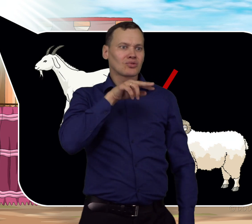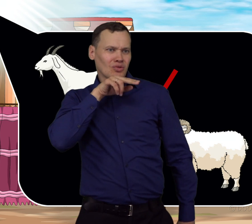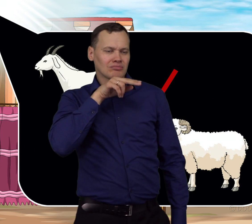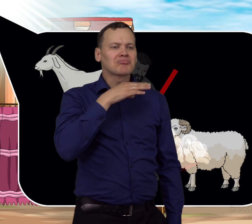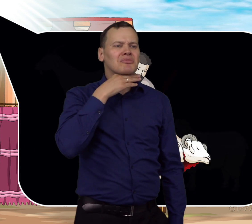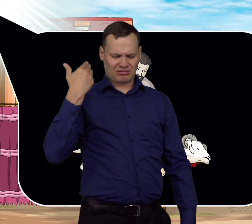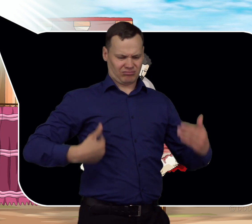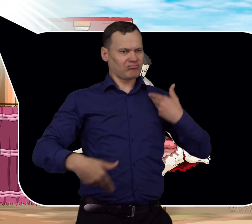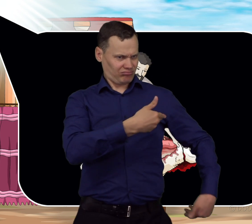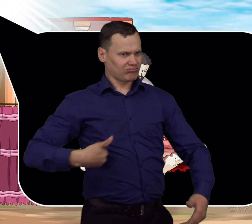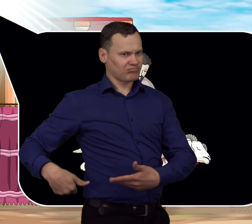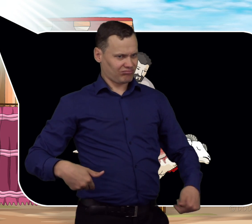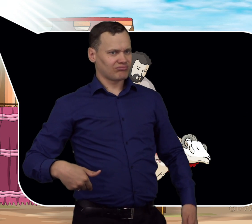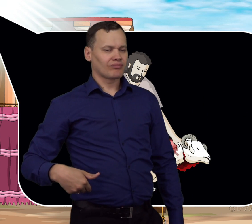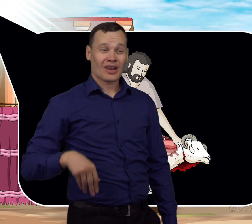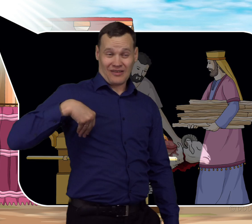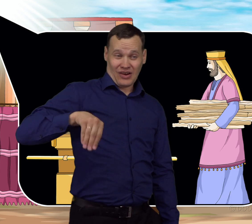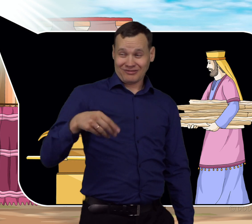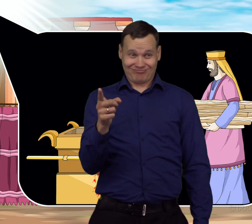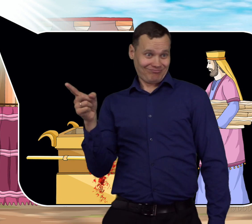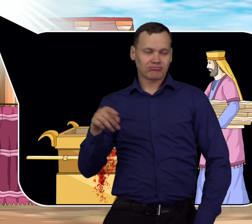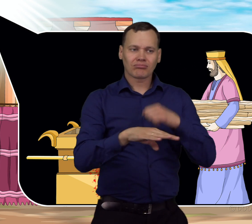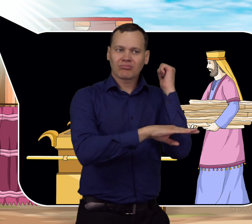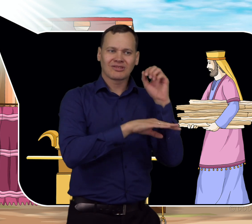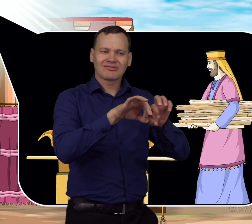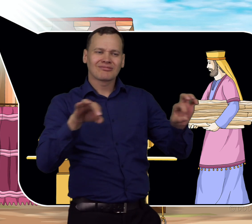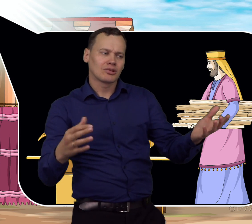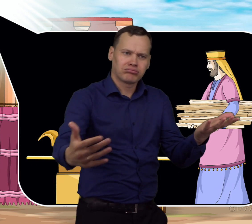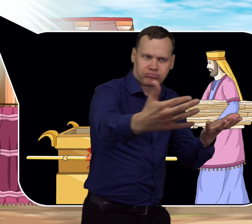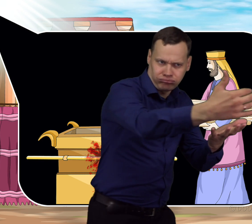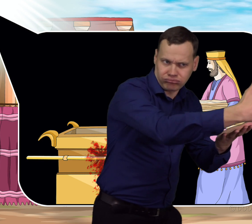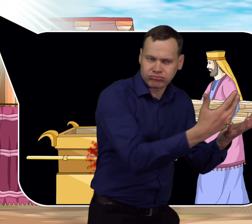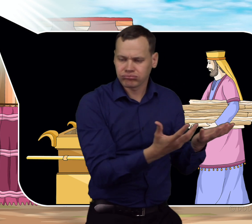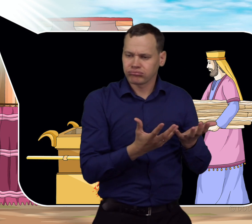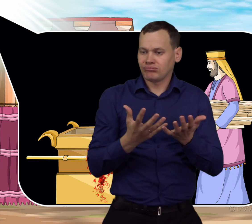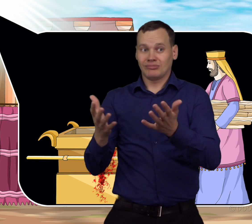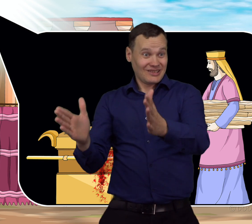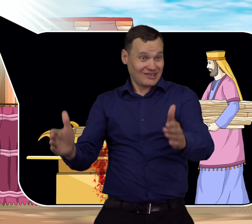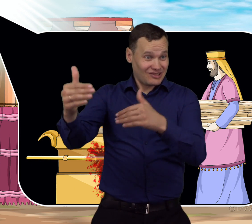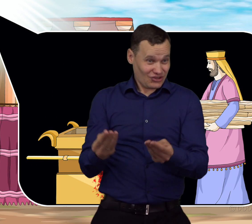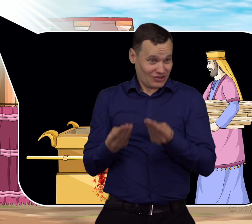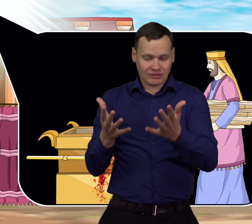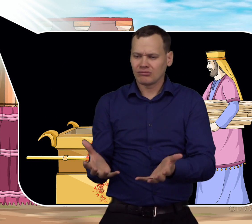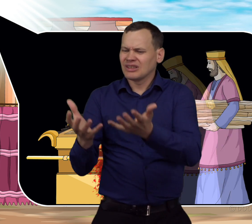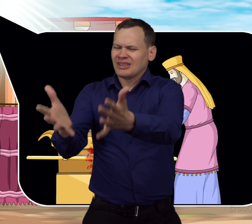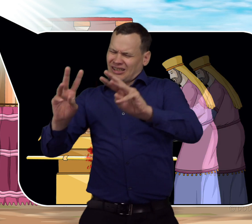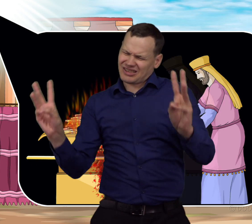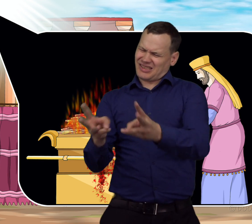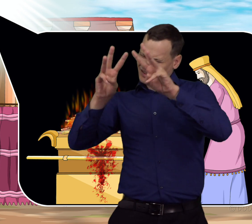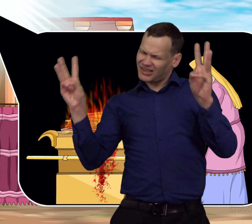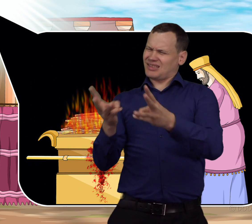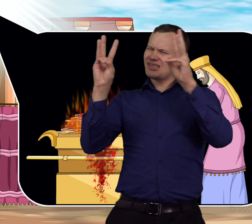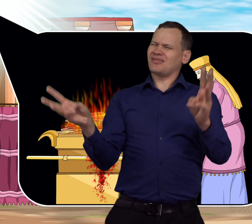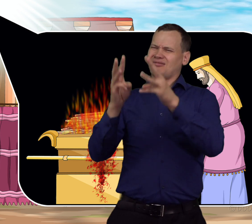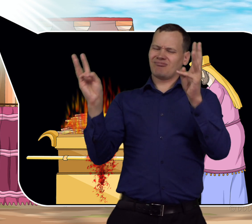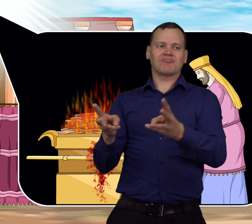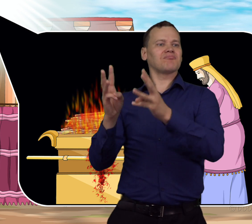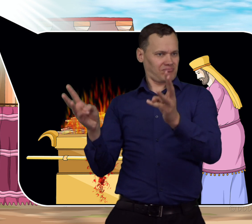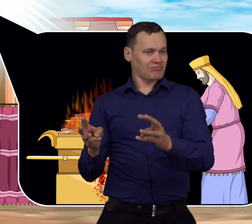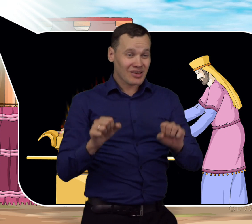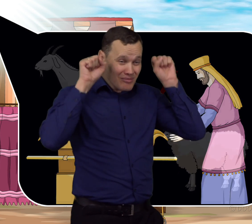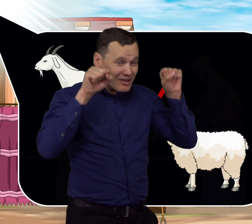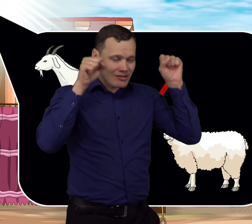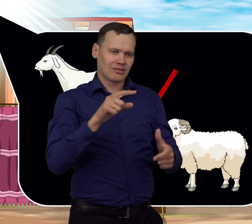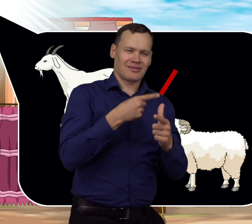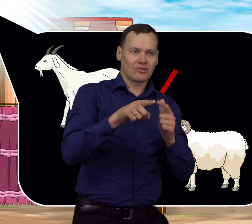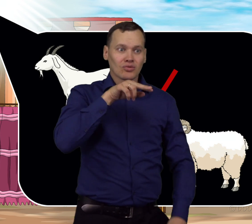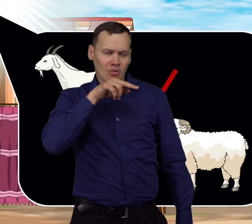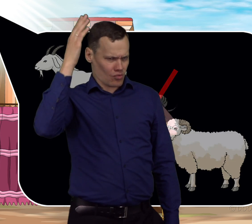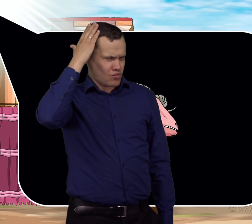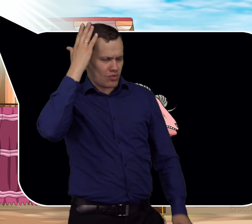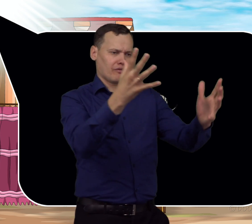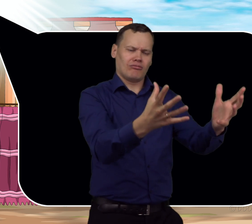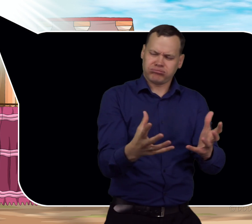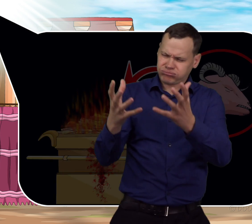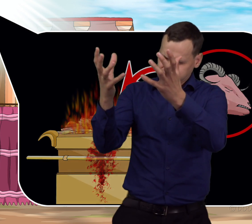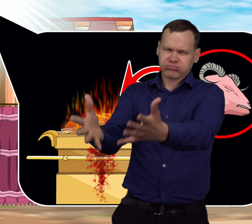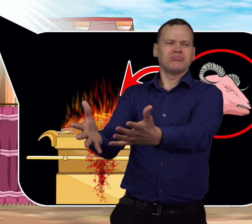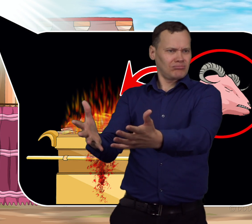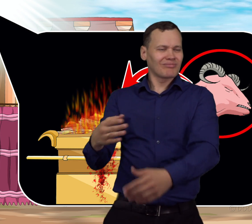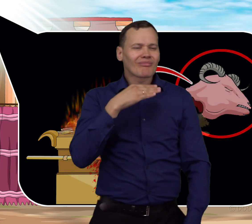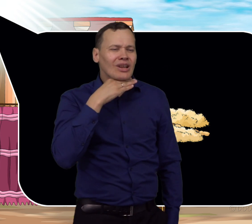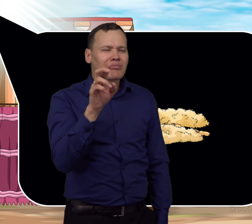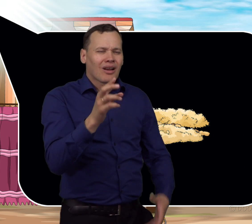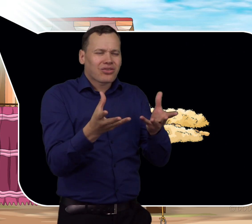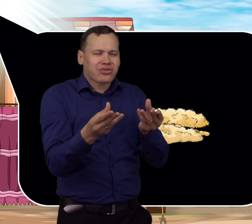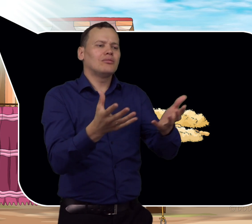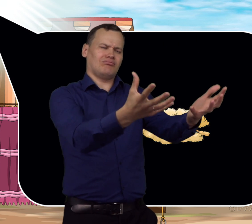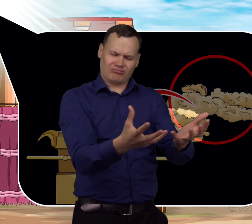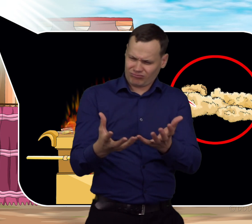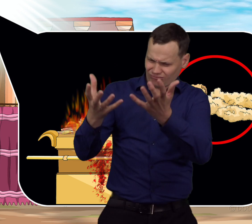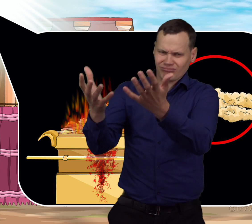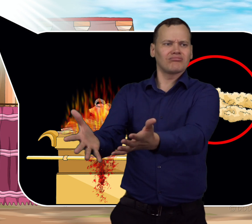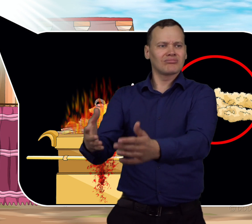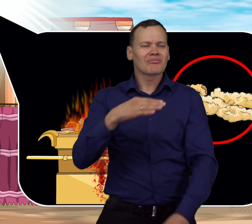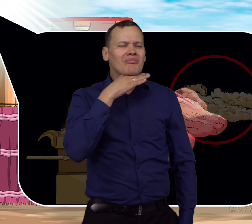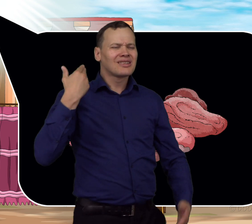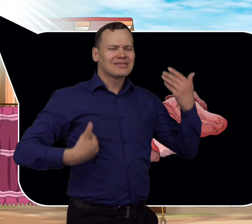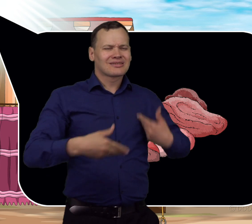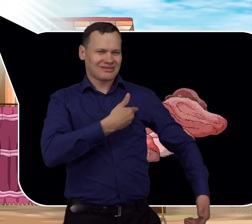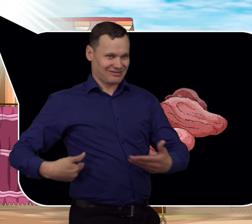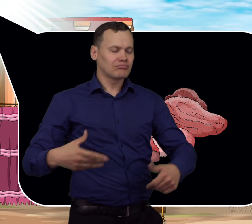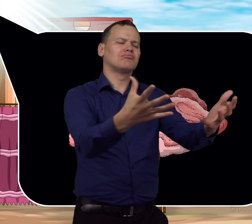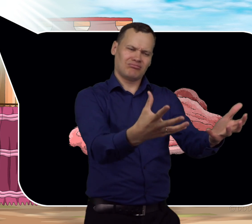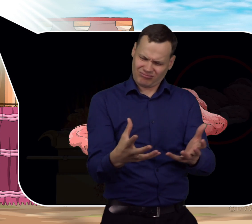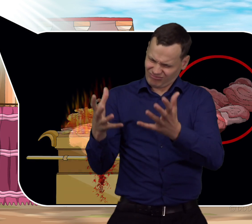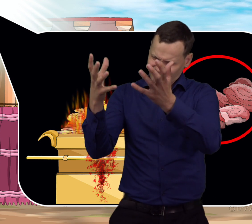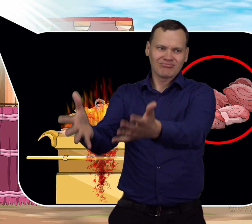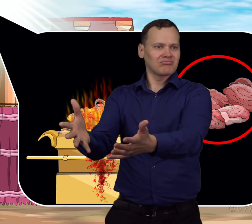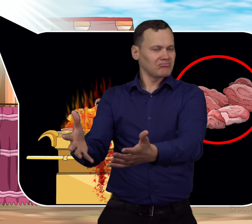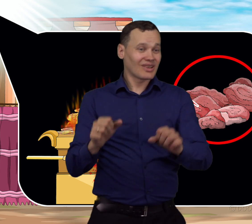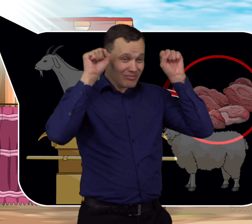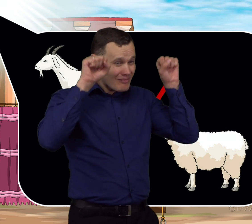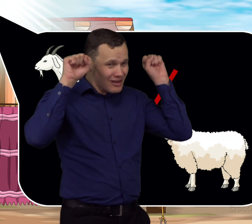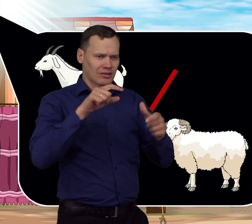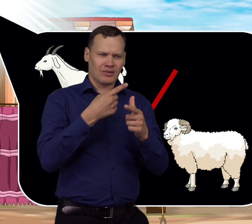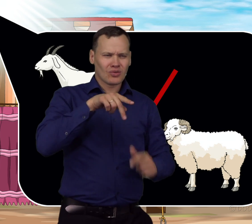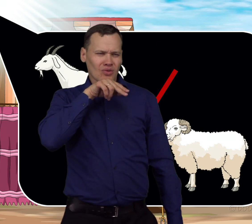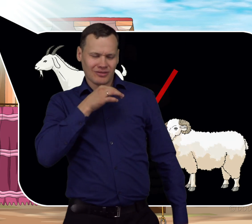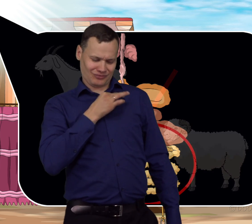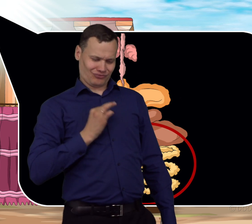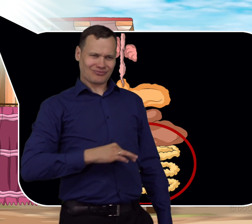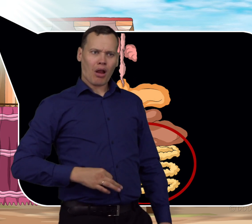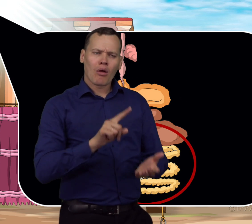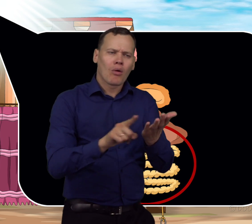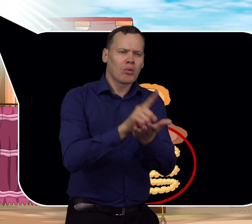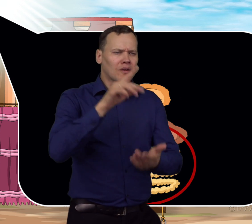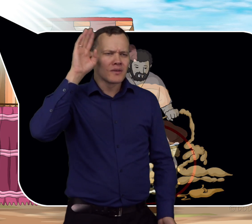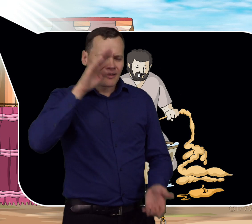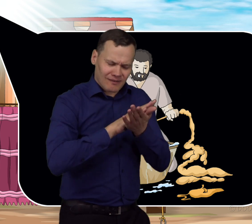He is to cut the animal into pieces, and the priest shall arrange them, including the head and fat, atop the burning wood that is on the altar.